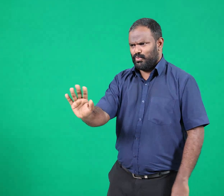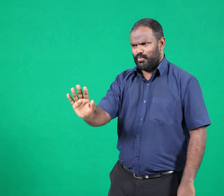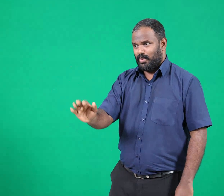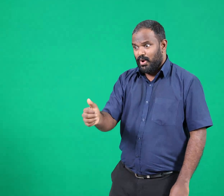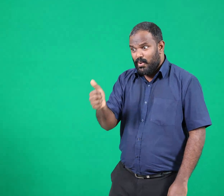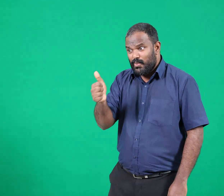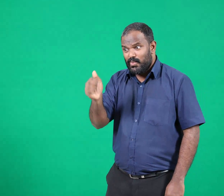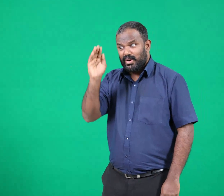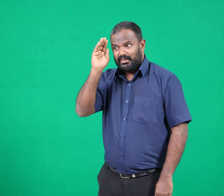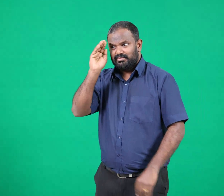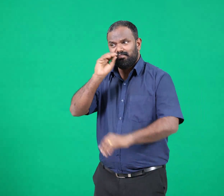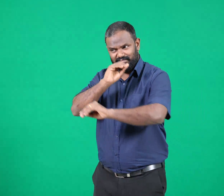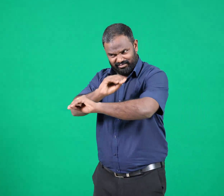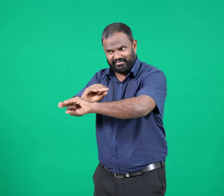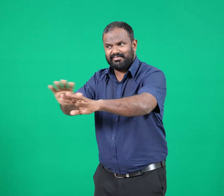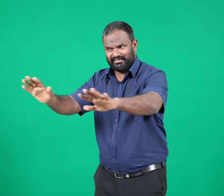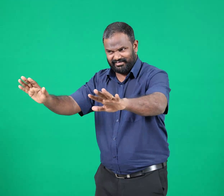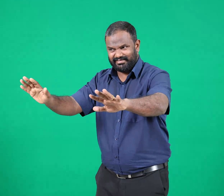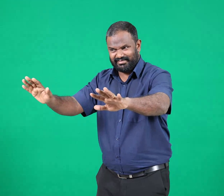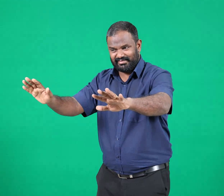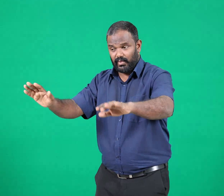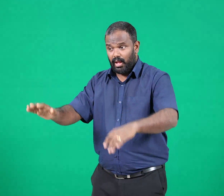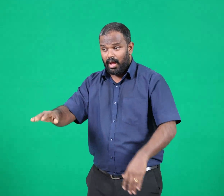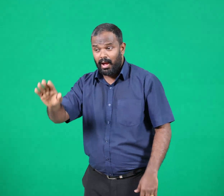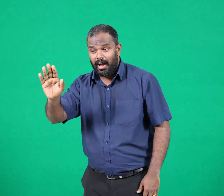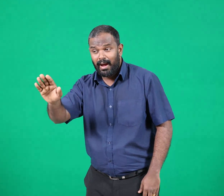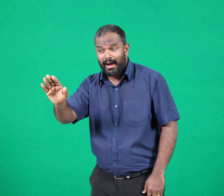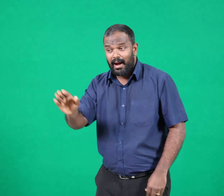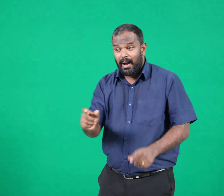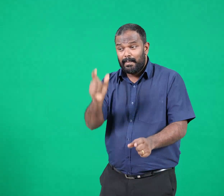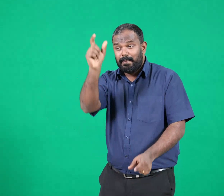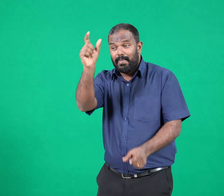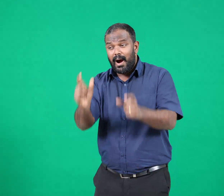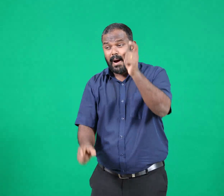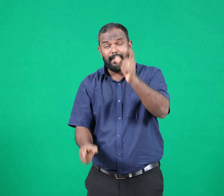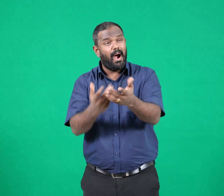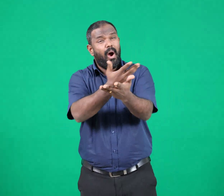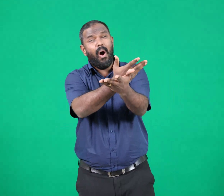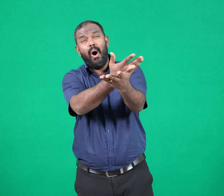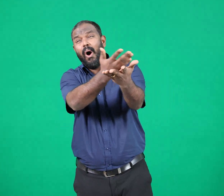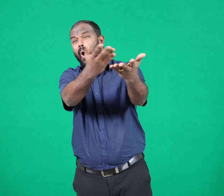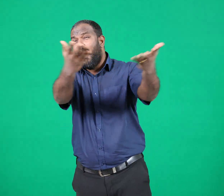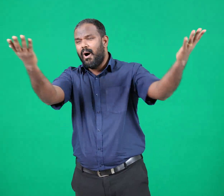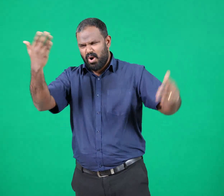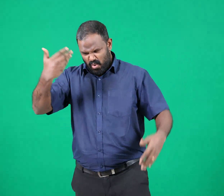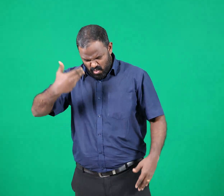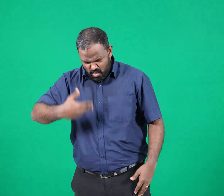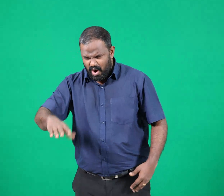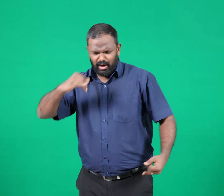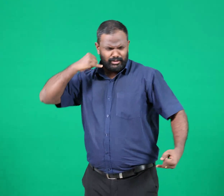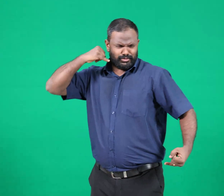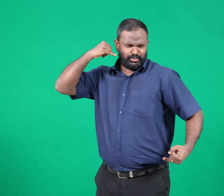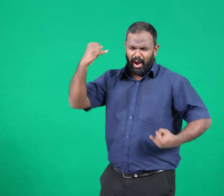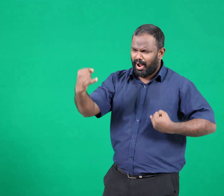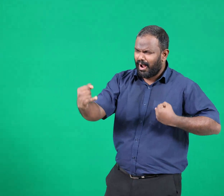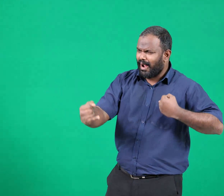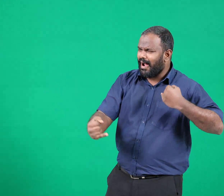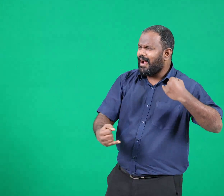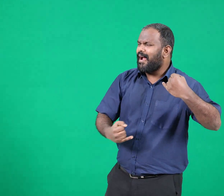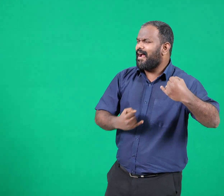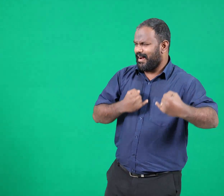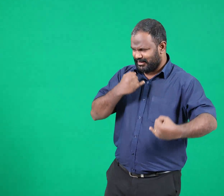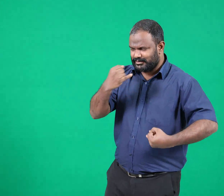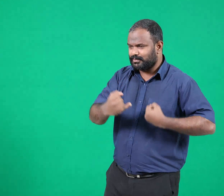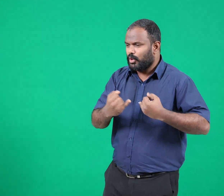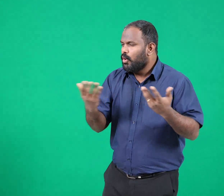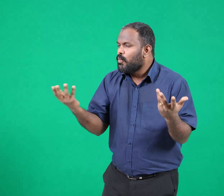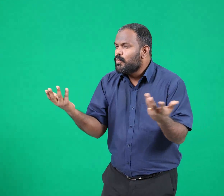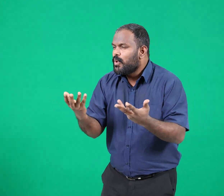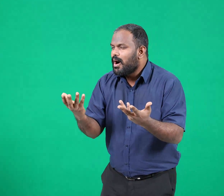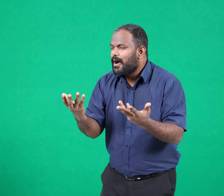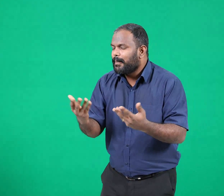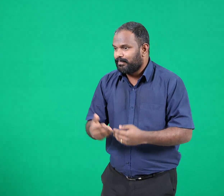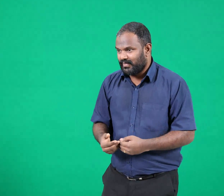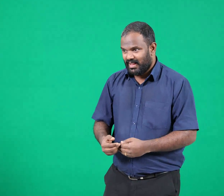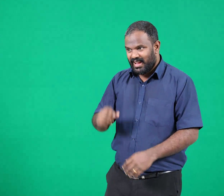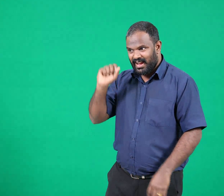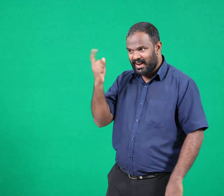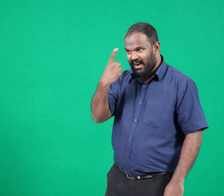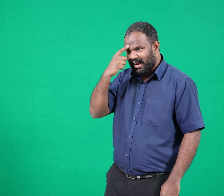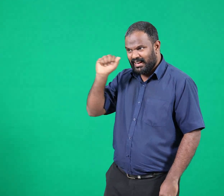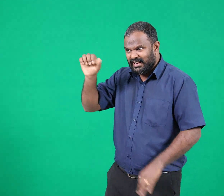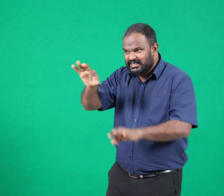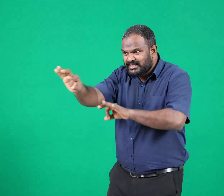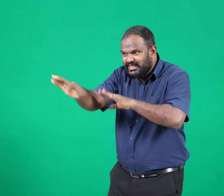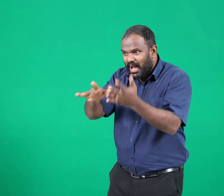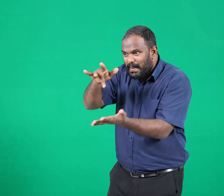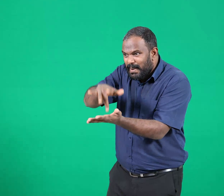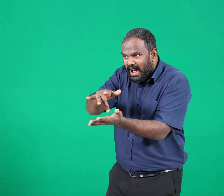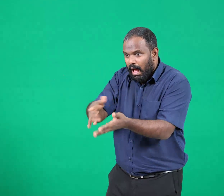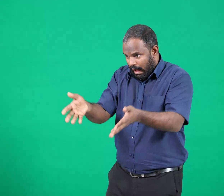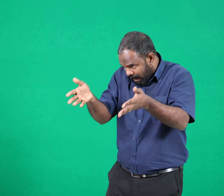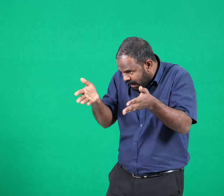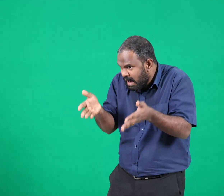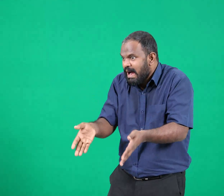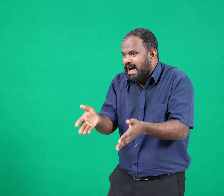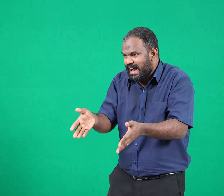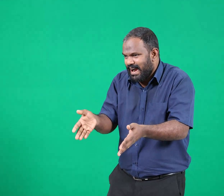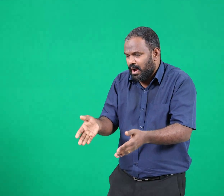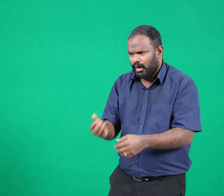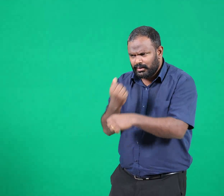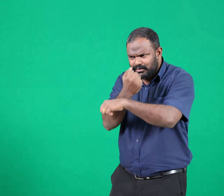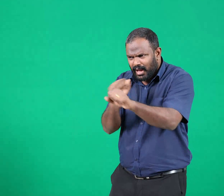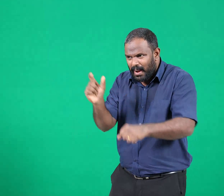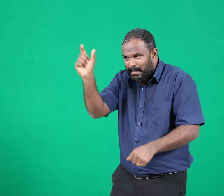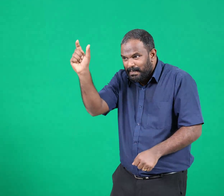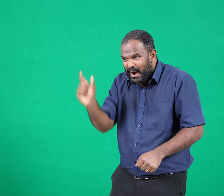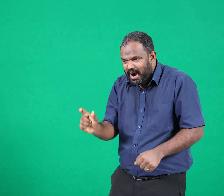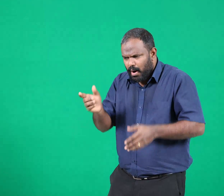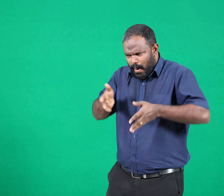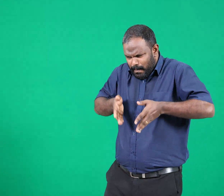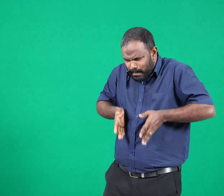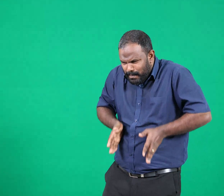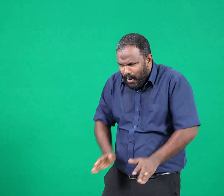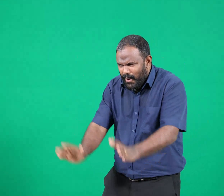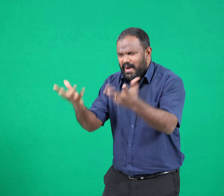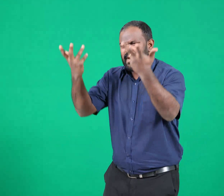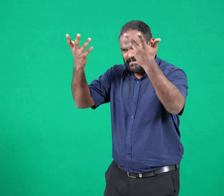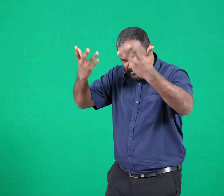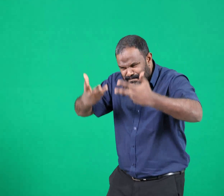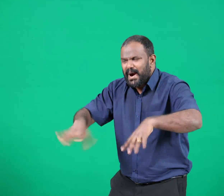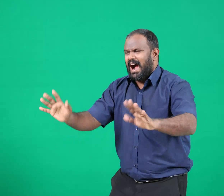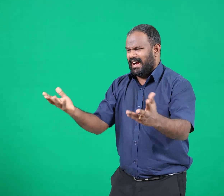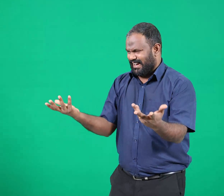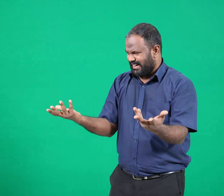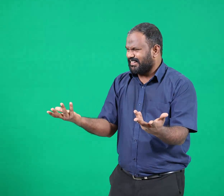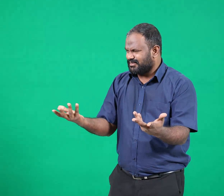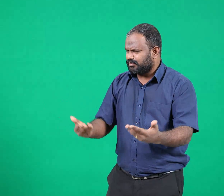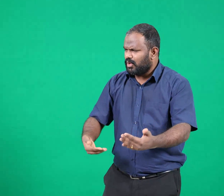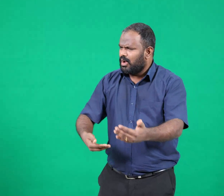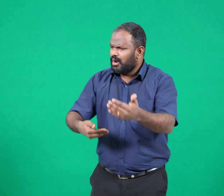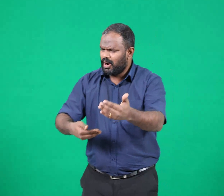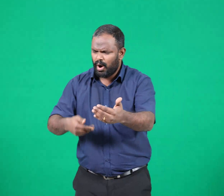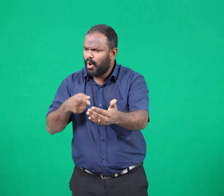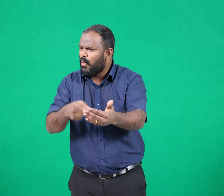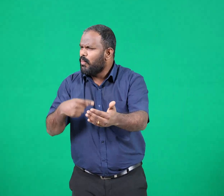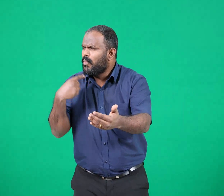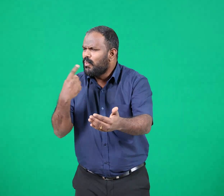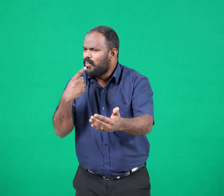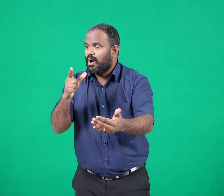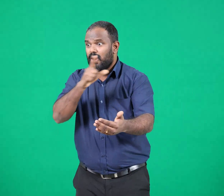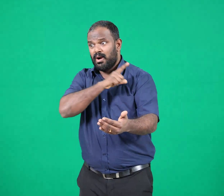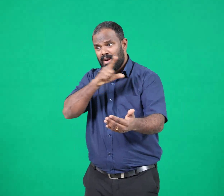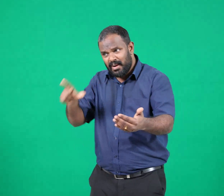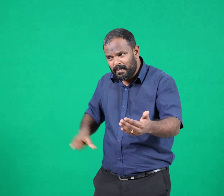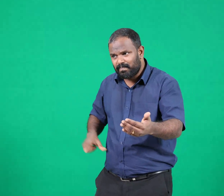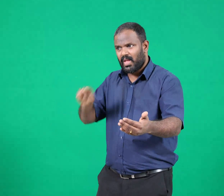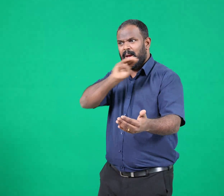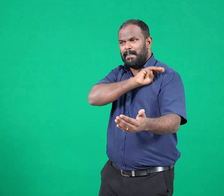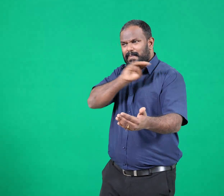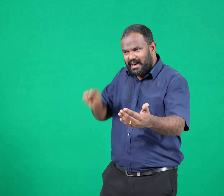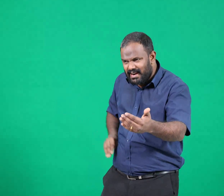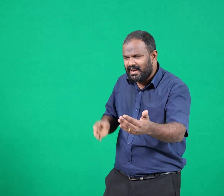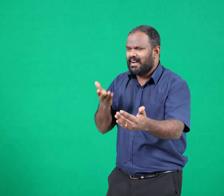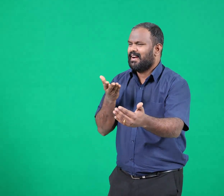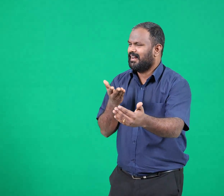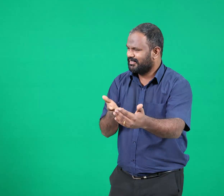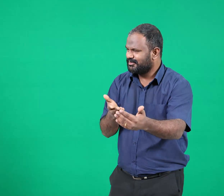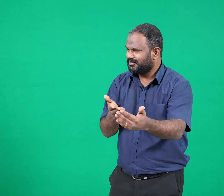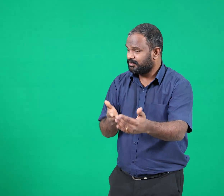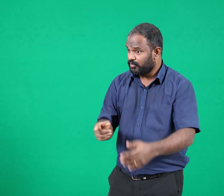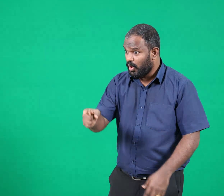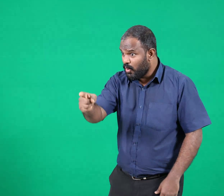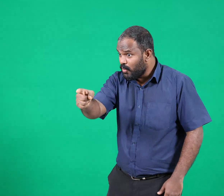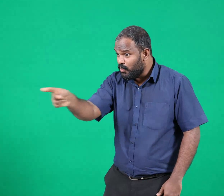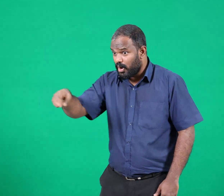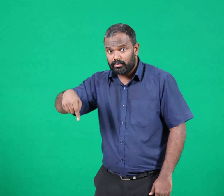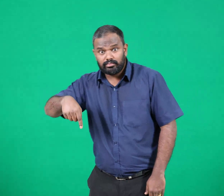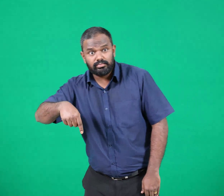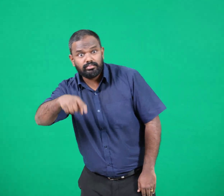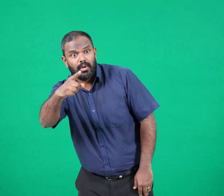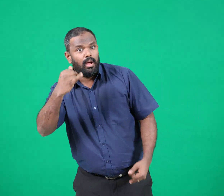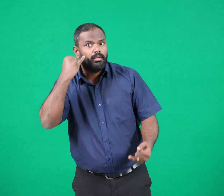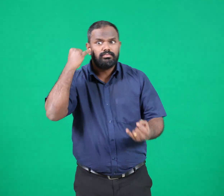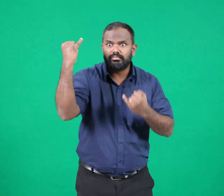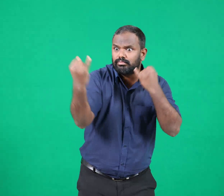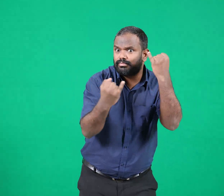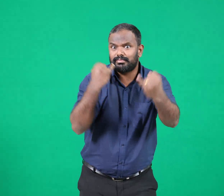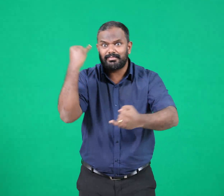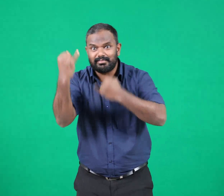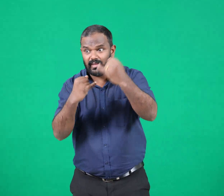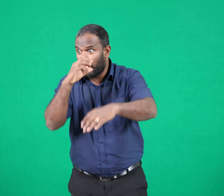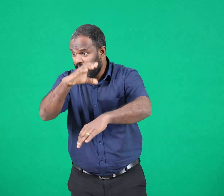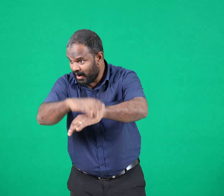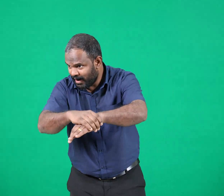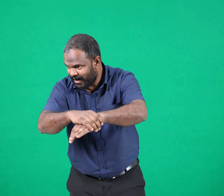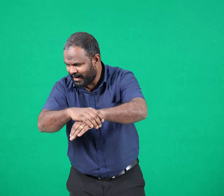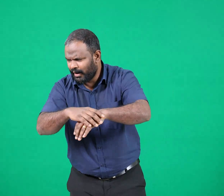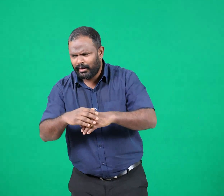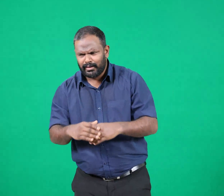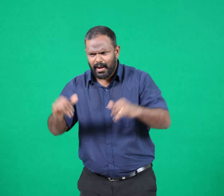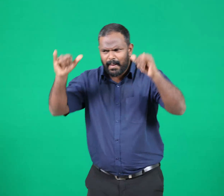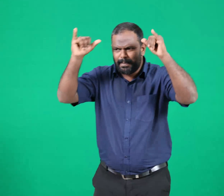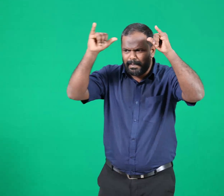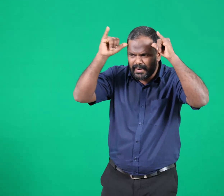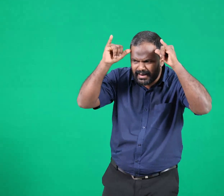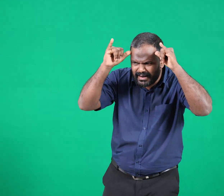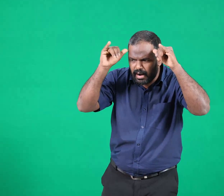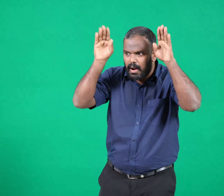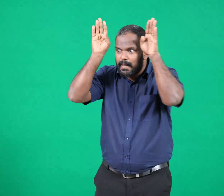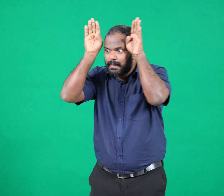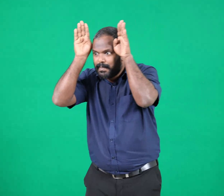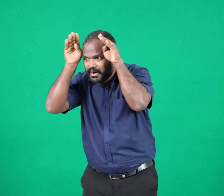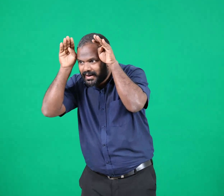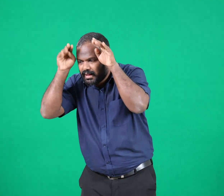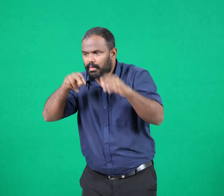For behold, I bring you good news of great joy that will be for all the people: Today in the city of David a Savior has been born to you.